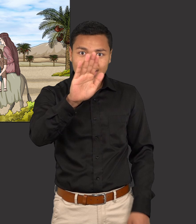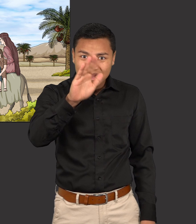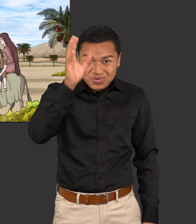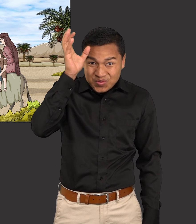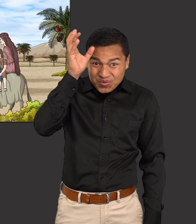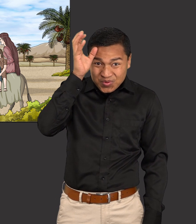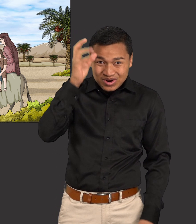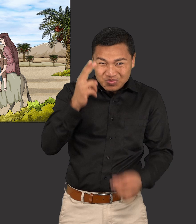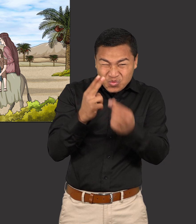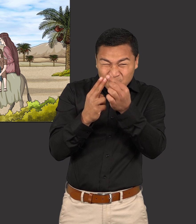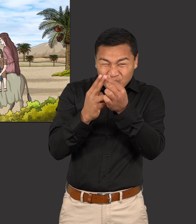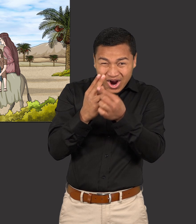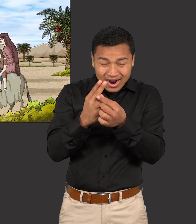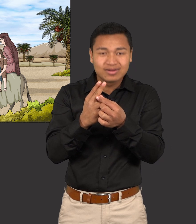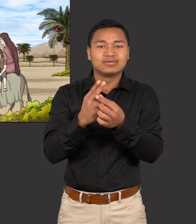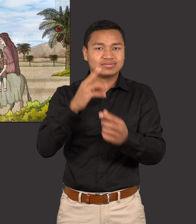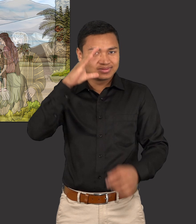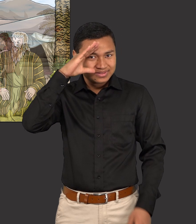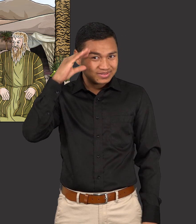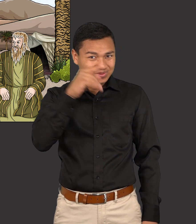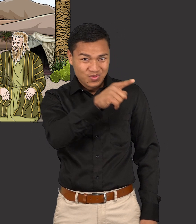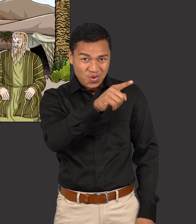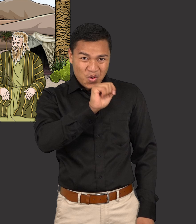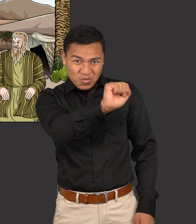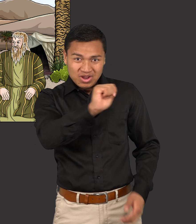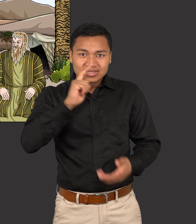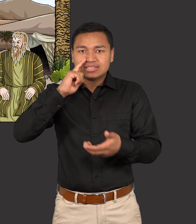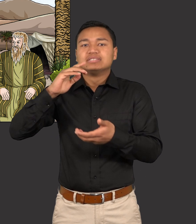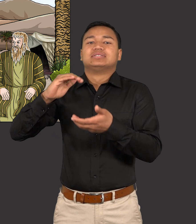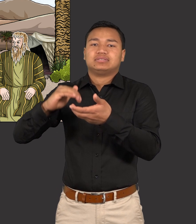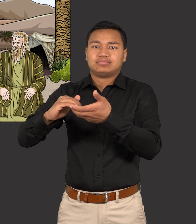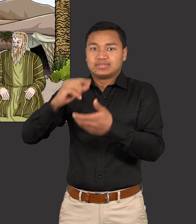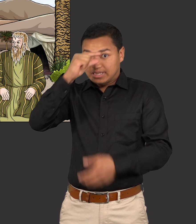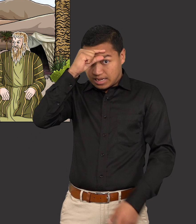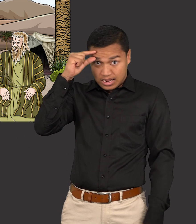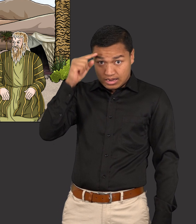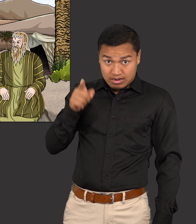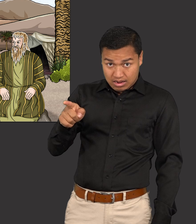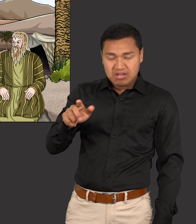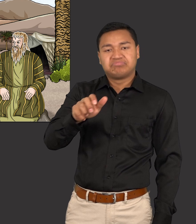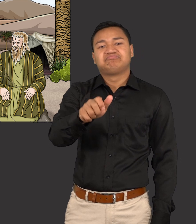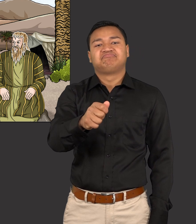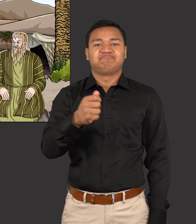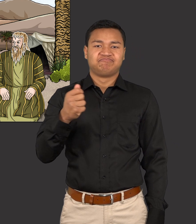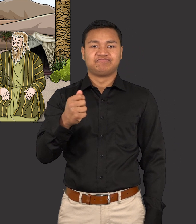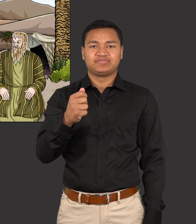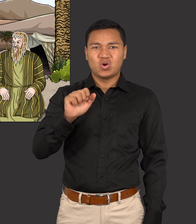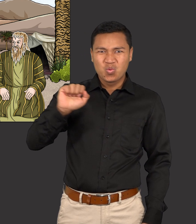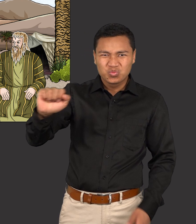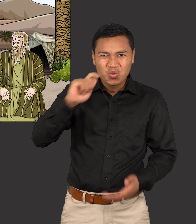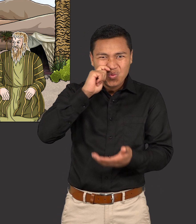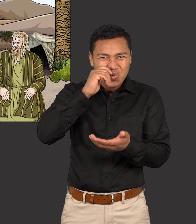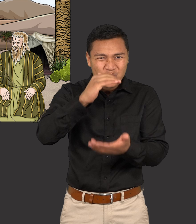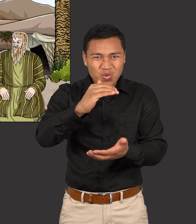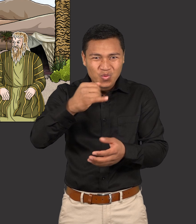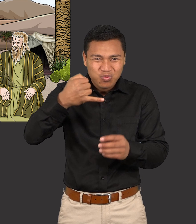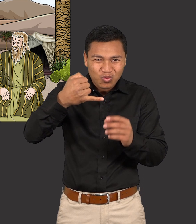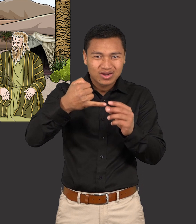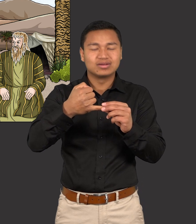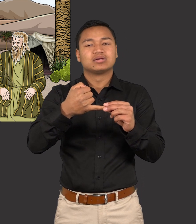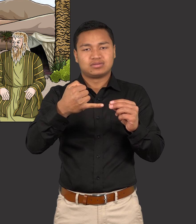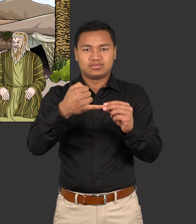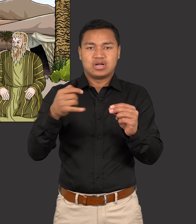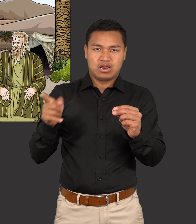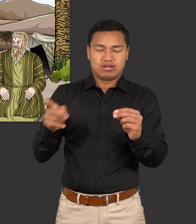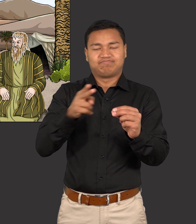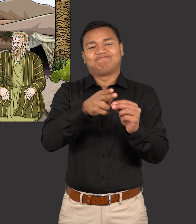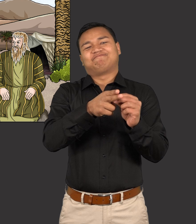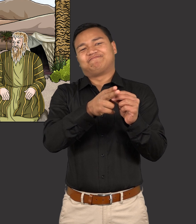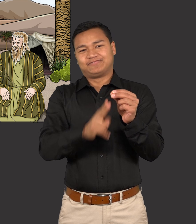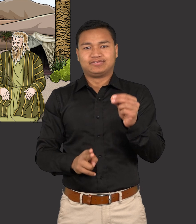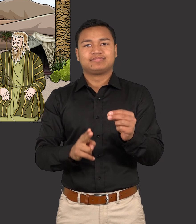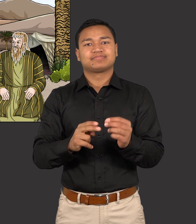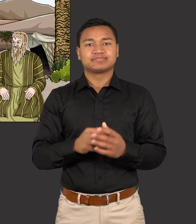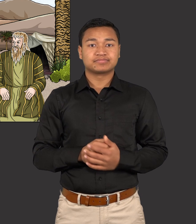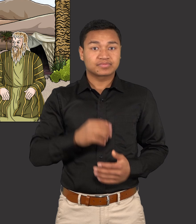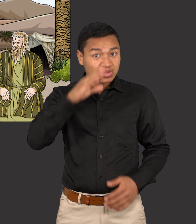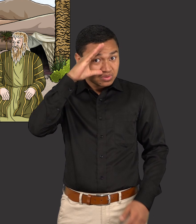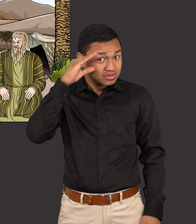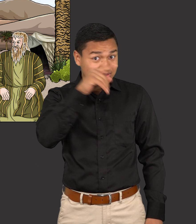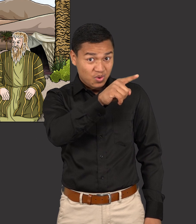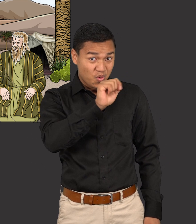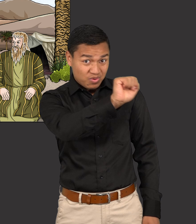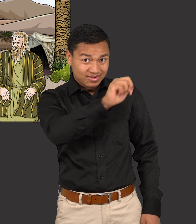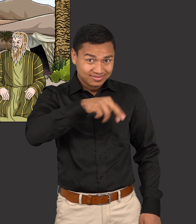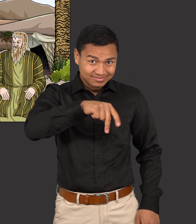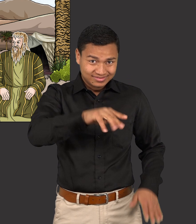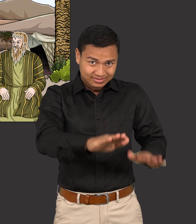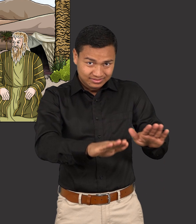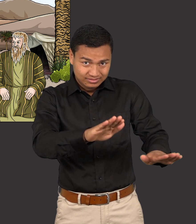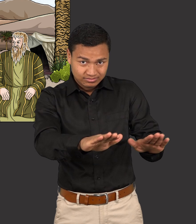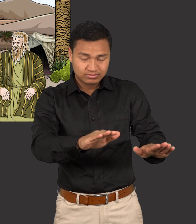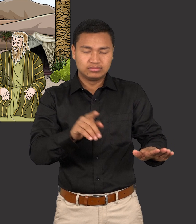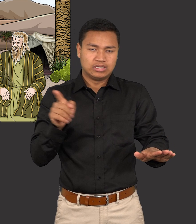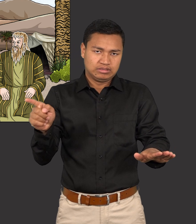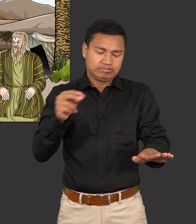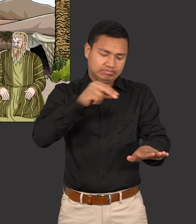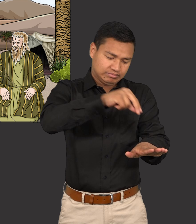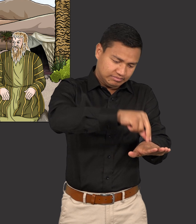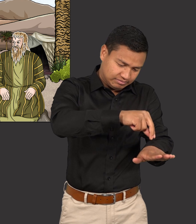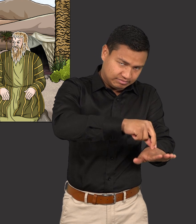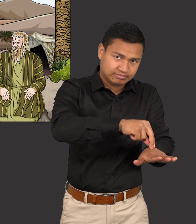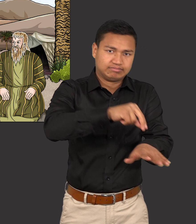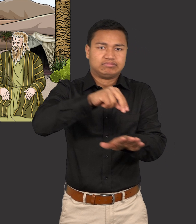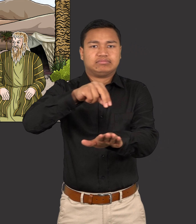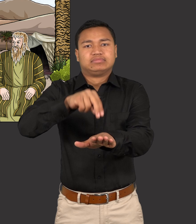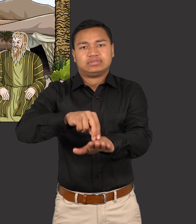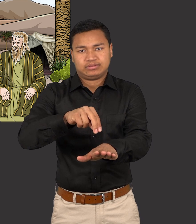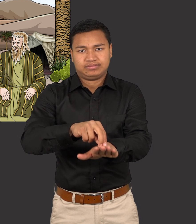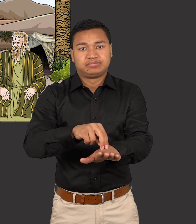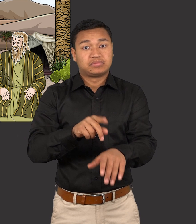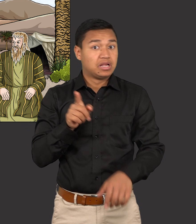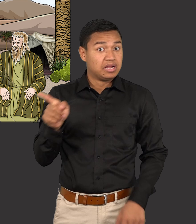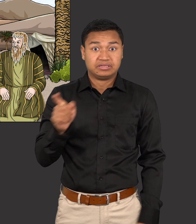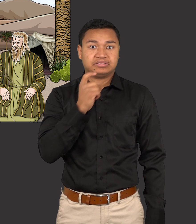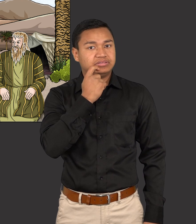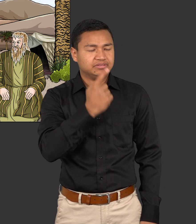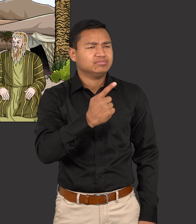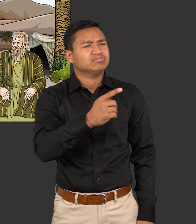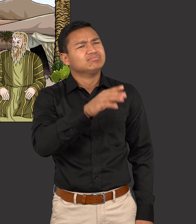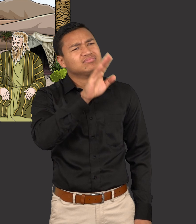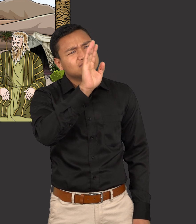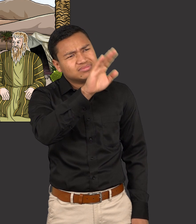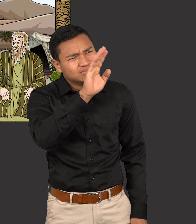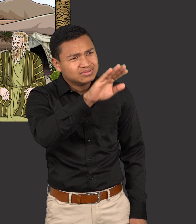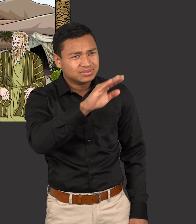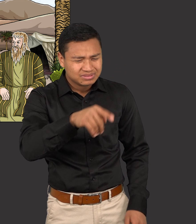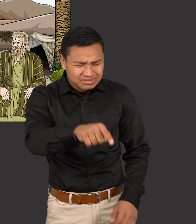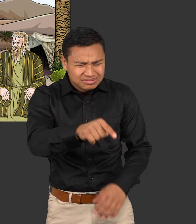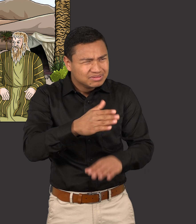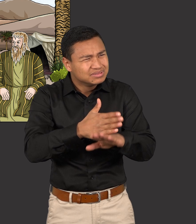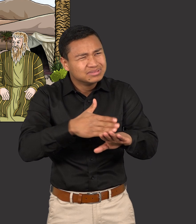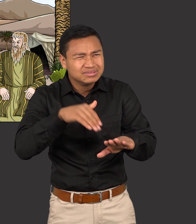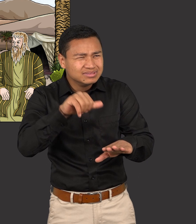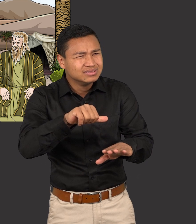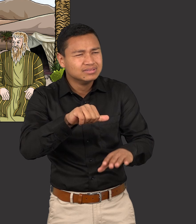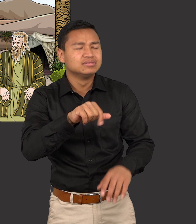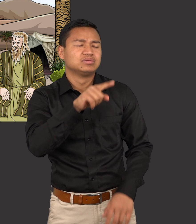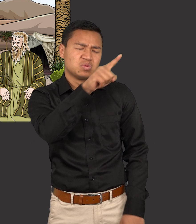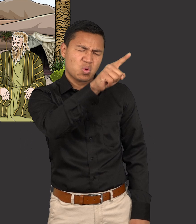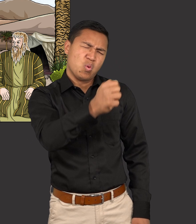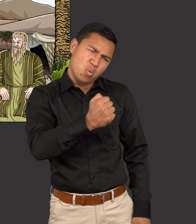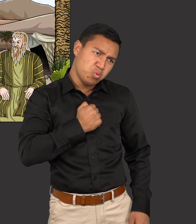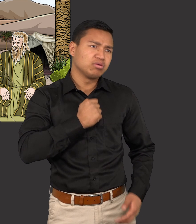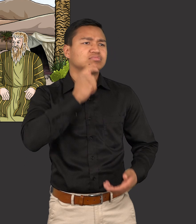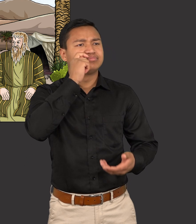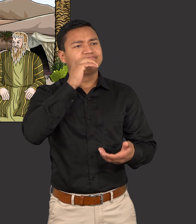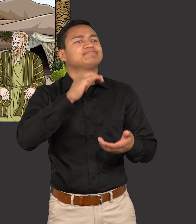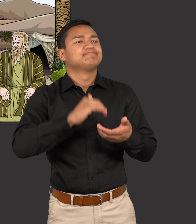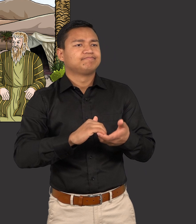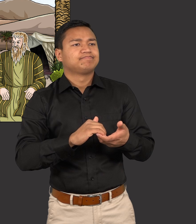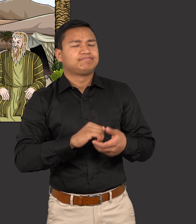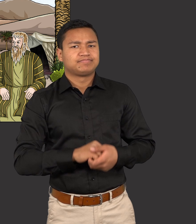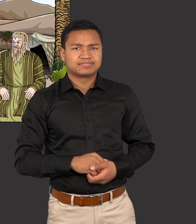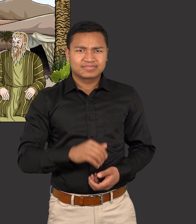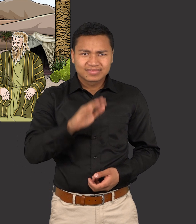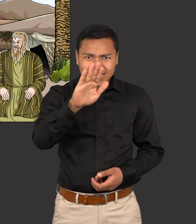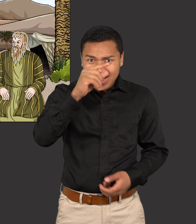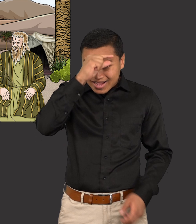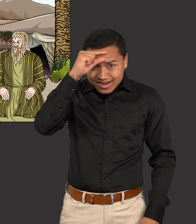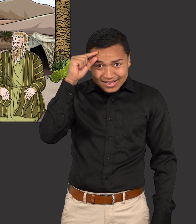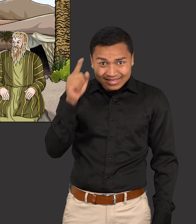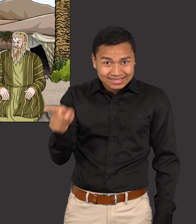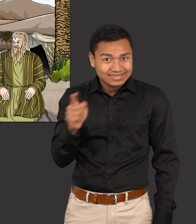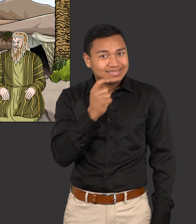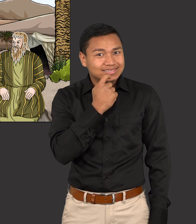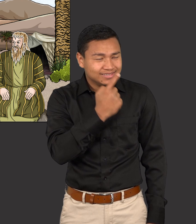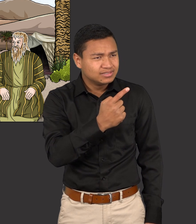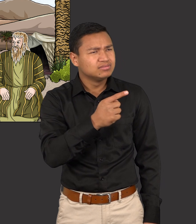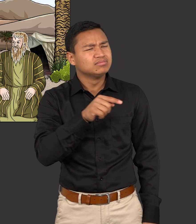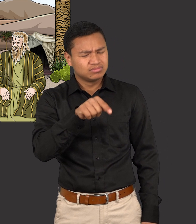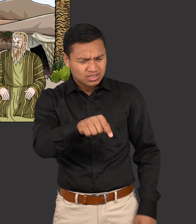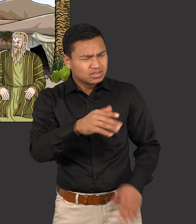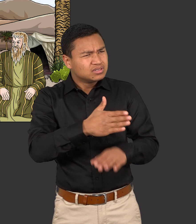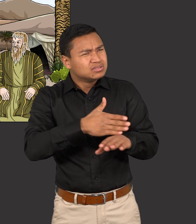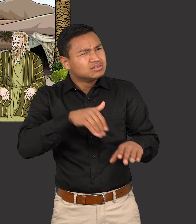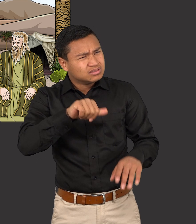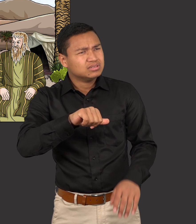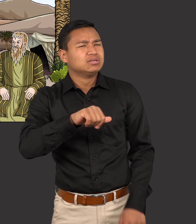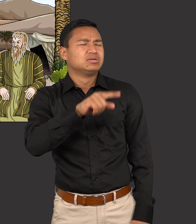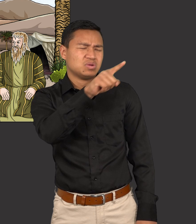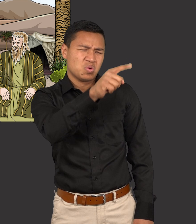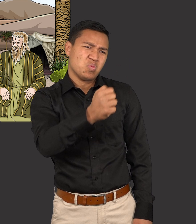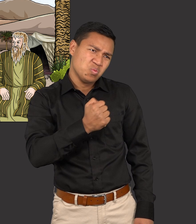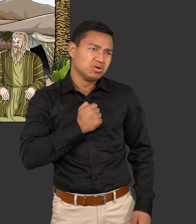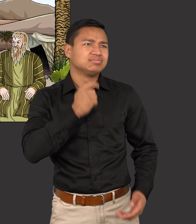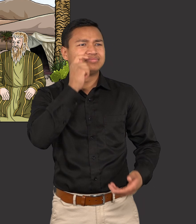But Zipporah took a flint knife, cut off her son’s foreskin, and touched it to Moses’ feet.